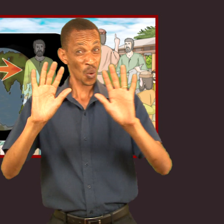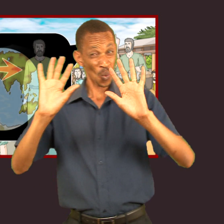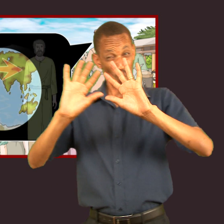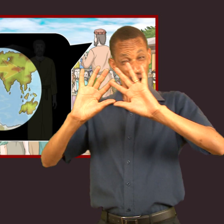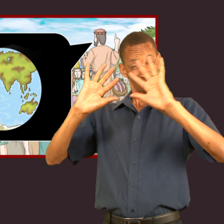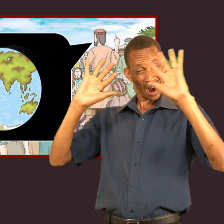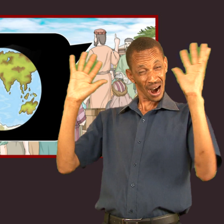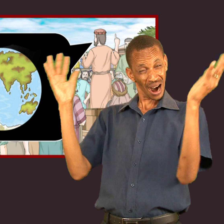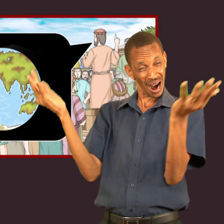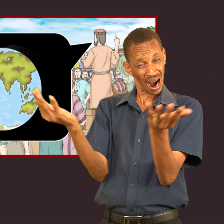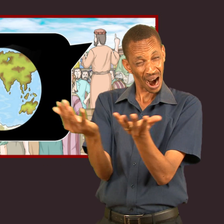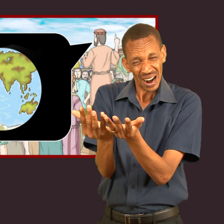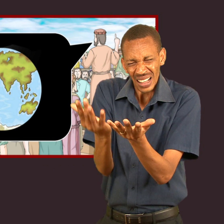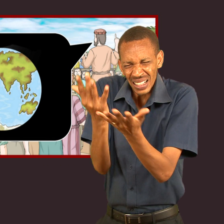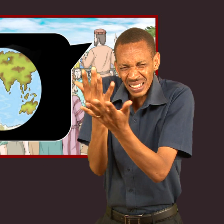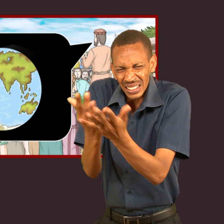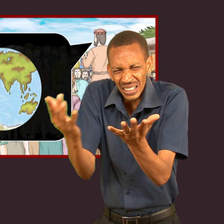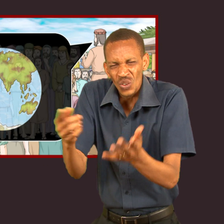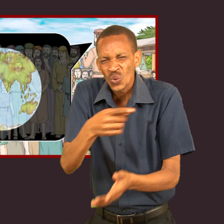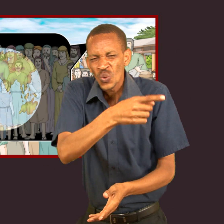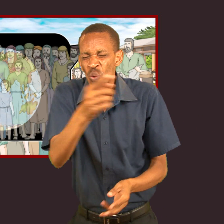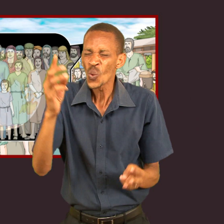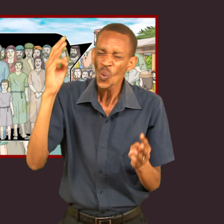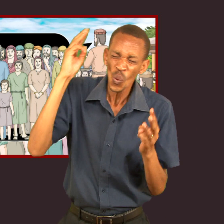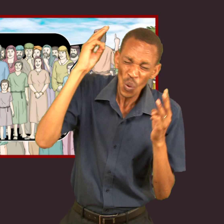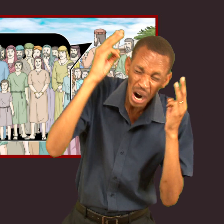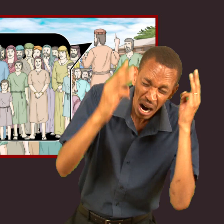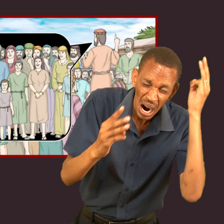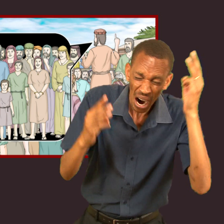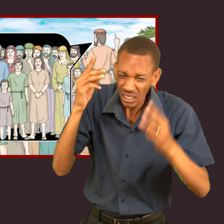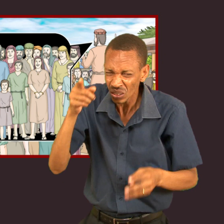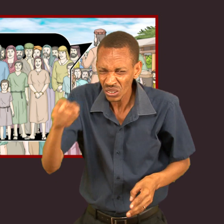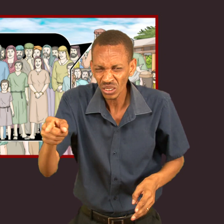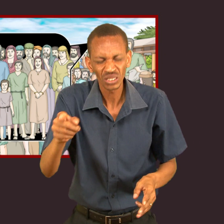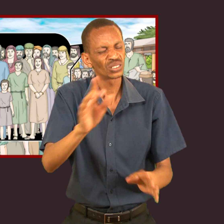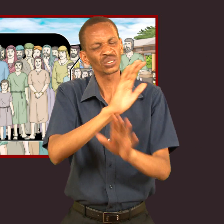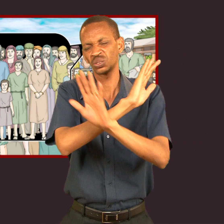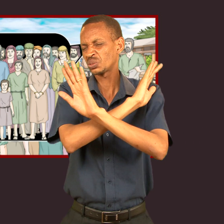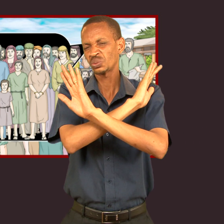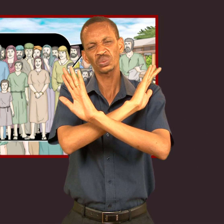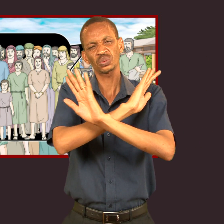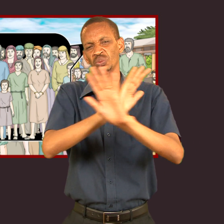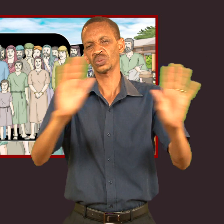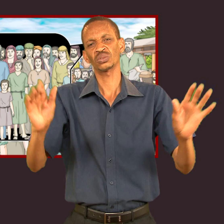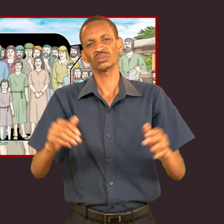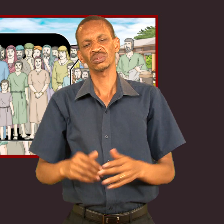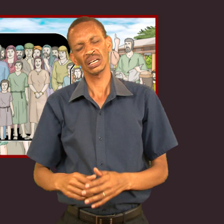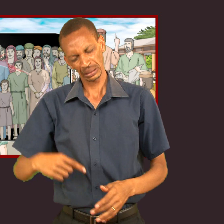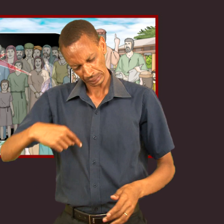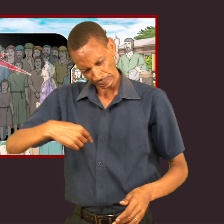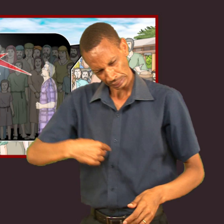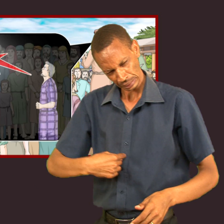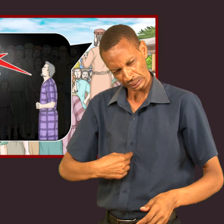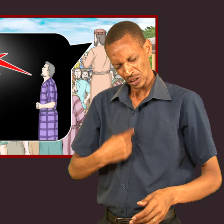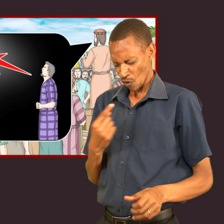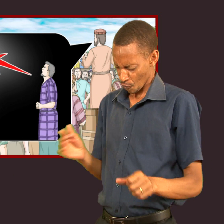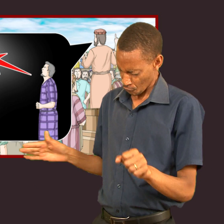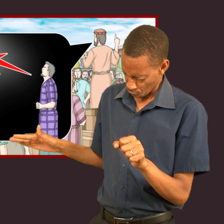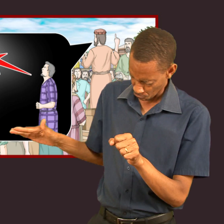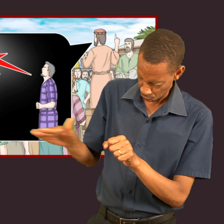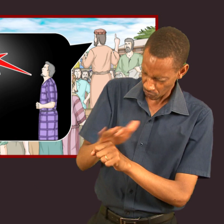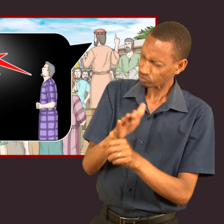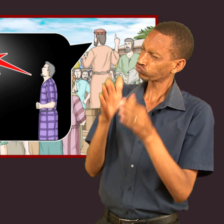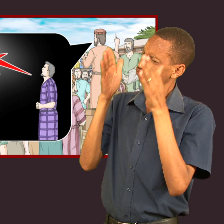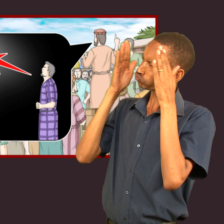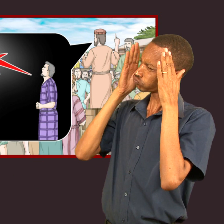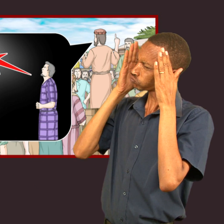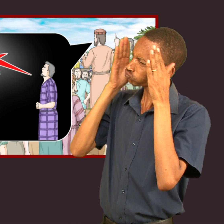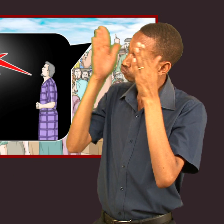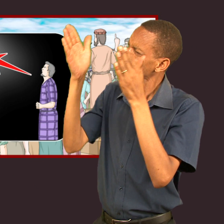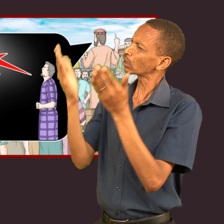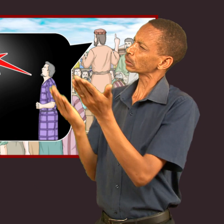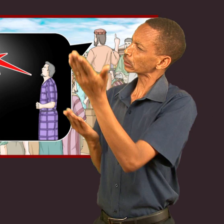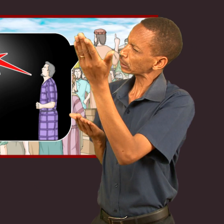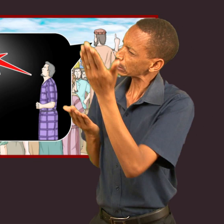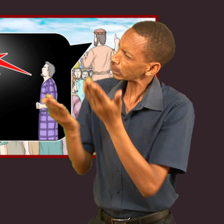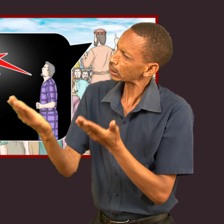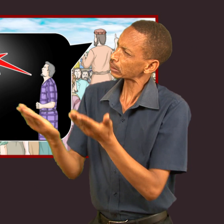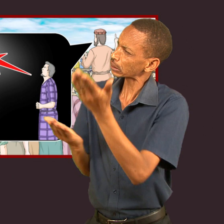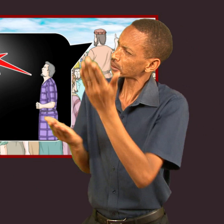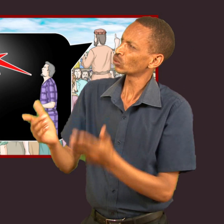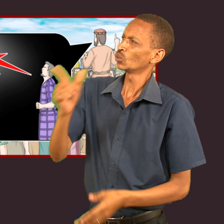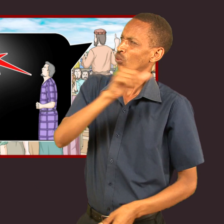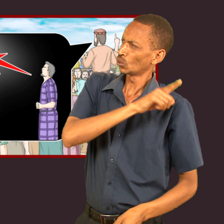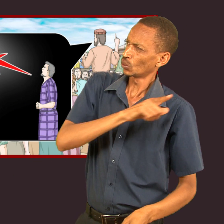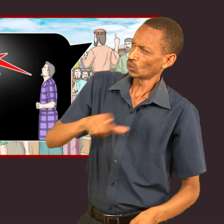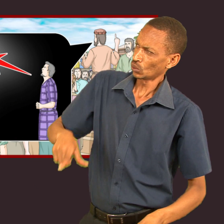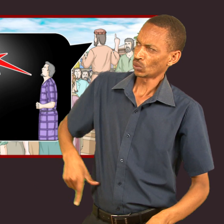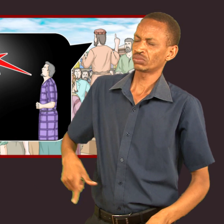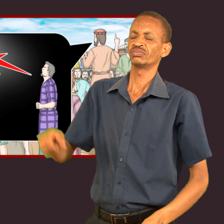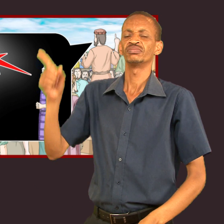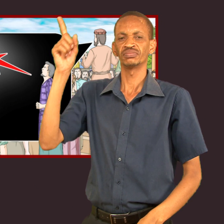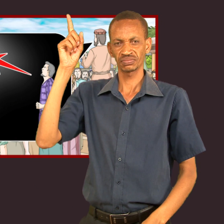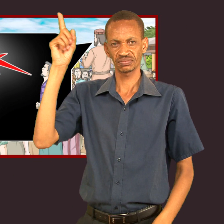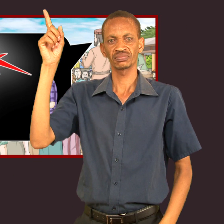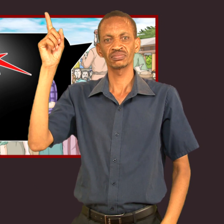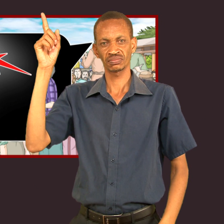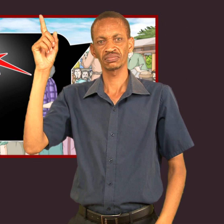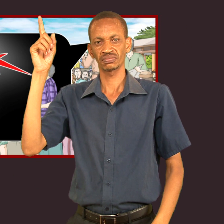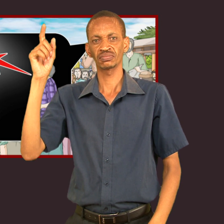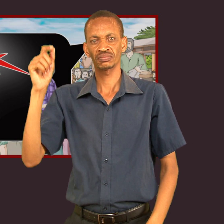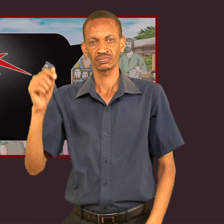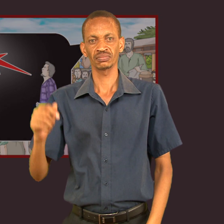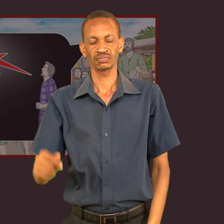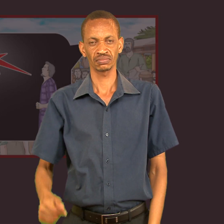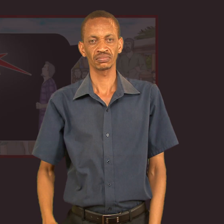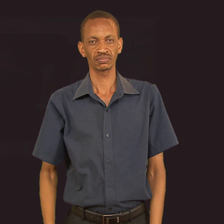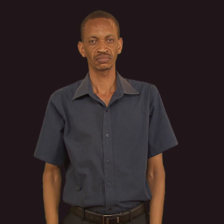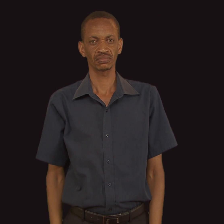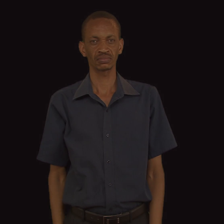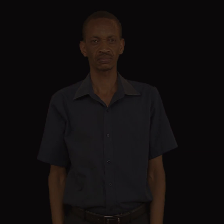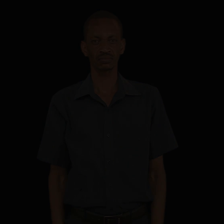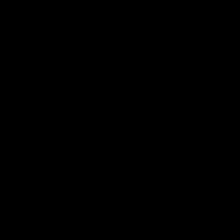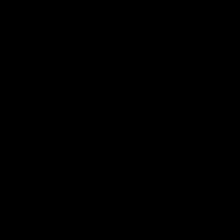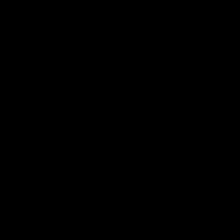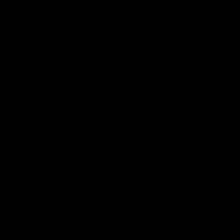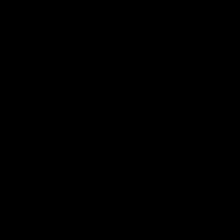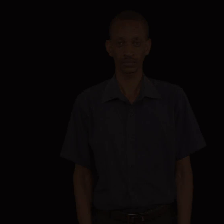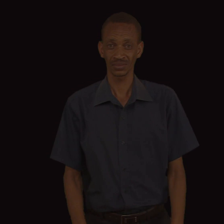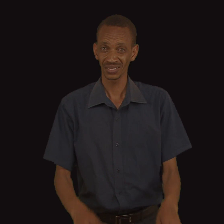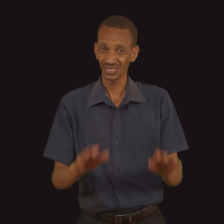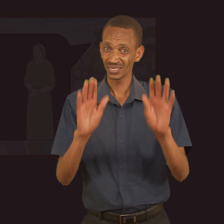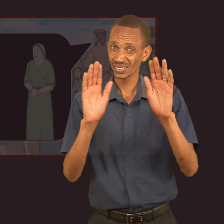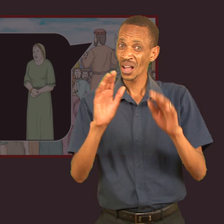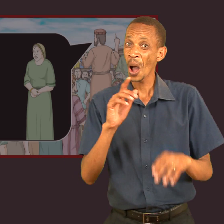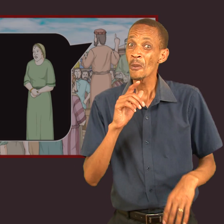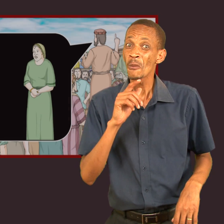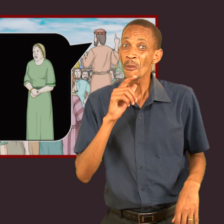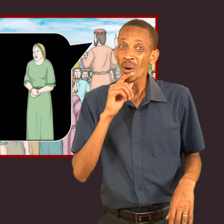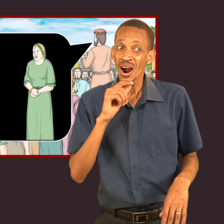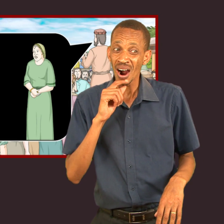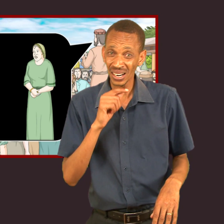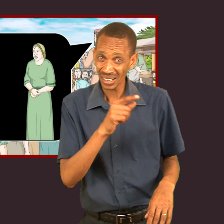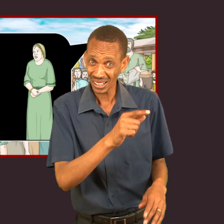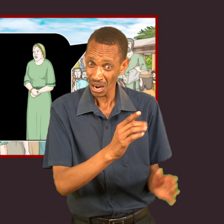I am saying this for your own good, not to restrict you, but in order to promote proper decorum and undivided devotion to the Lord.